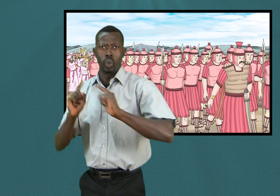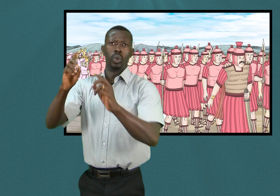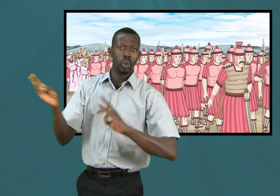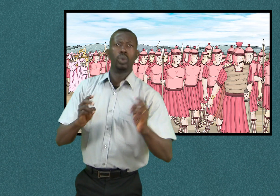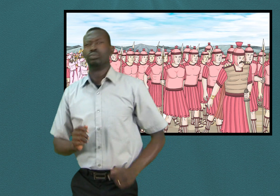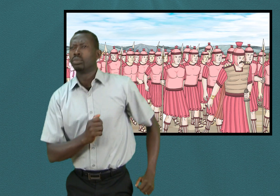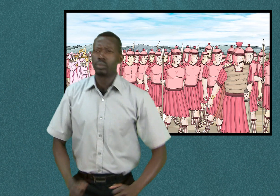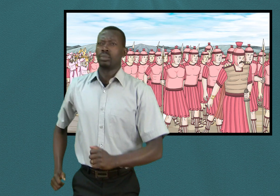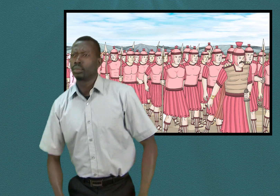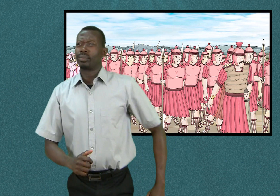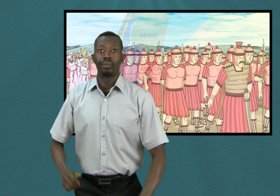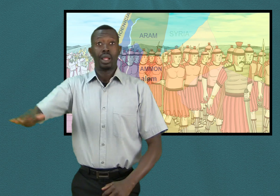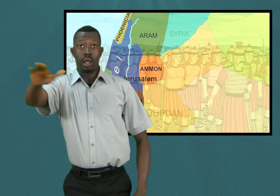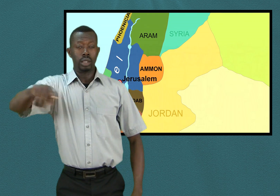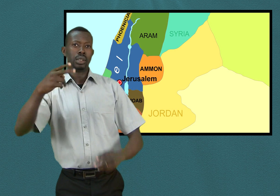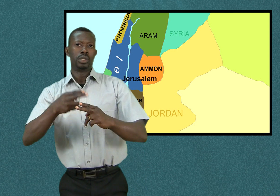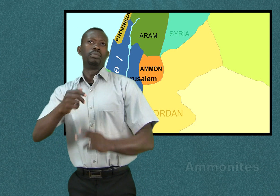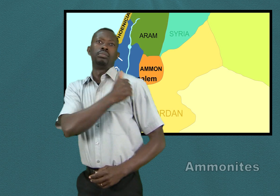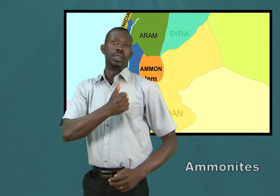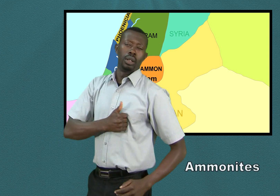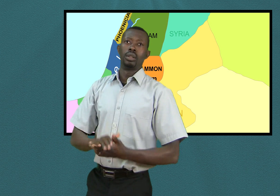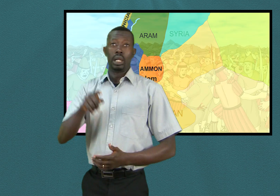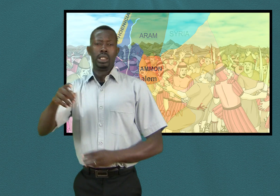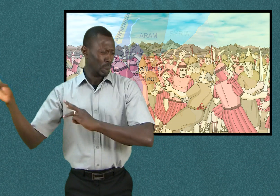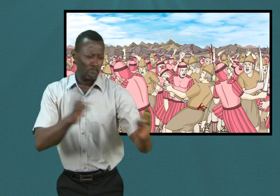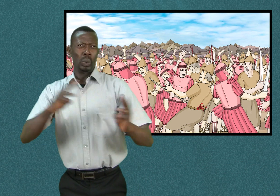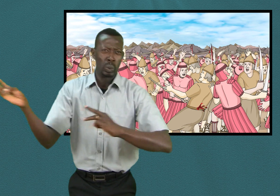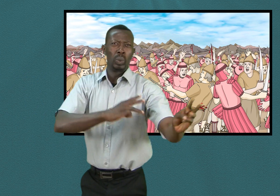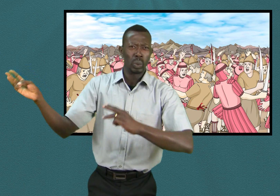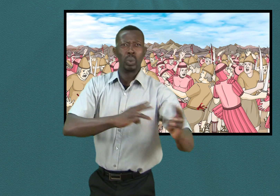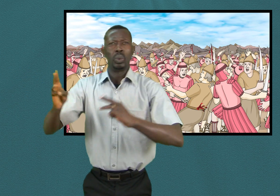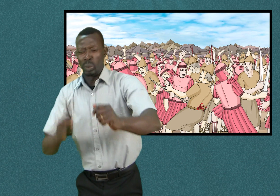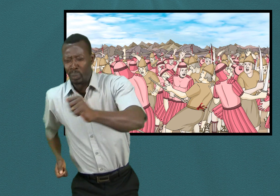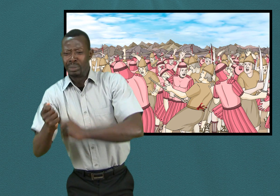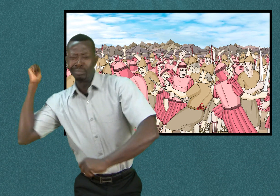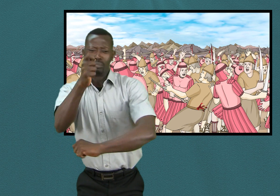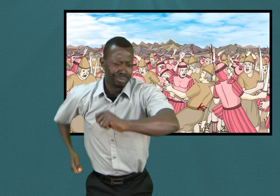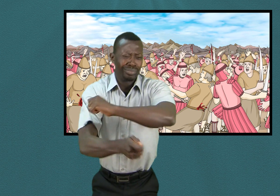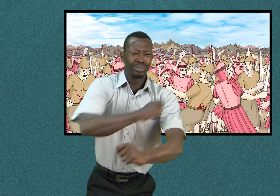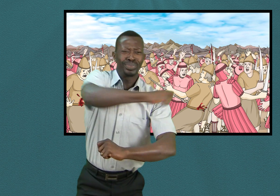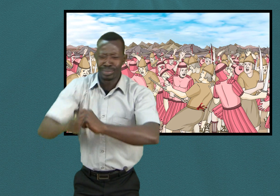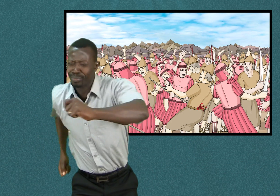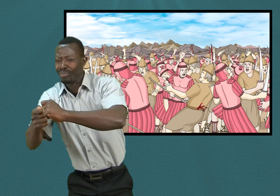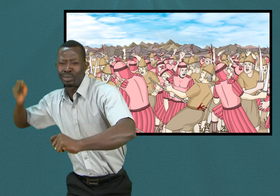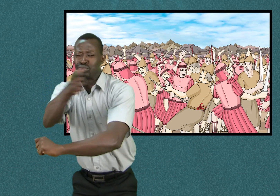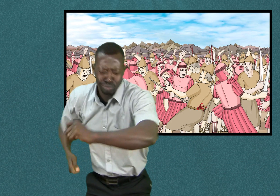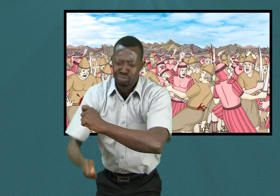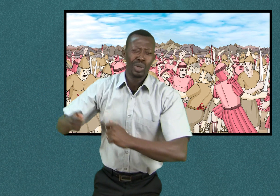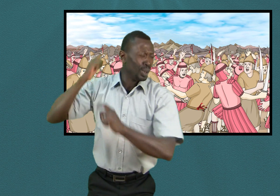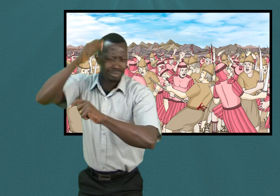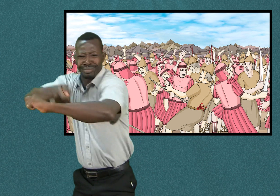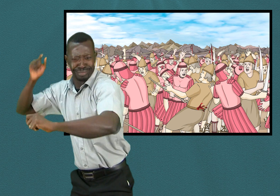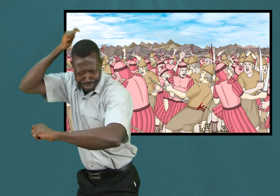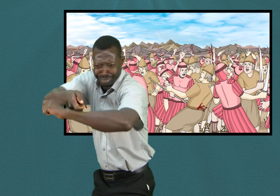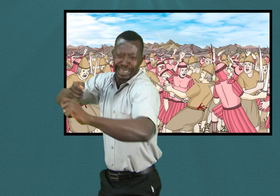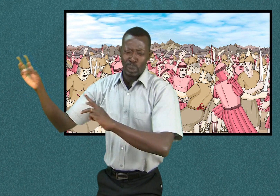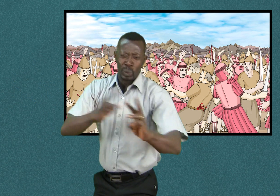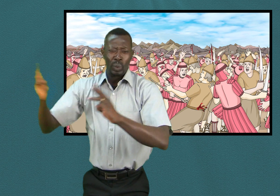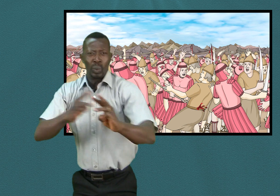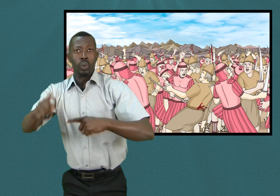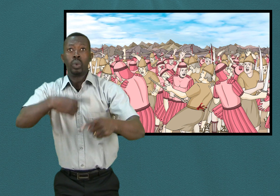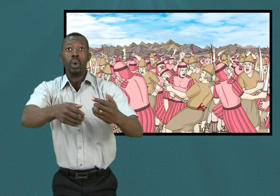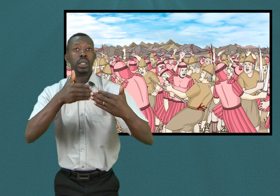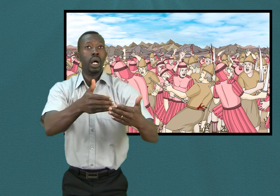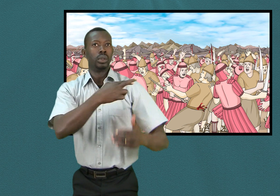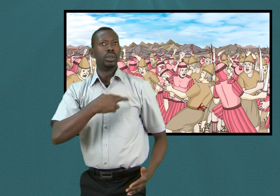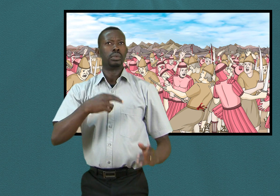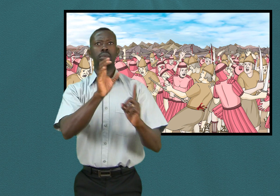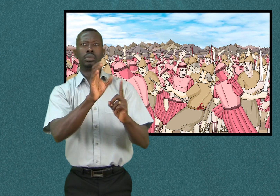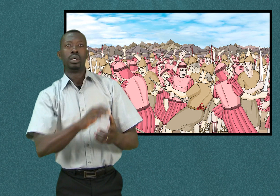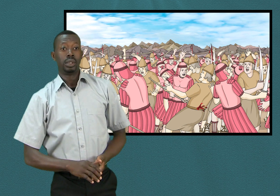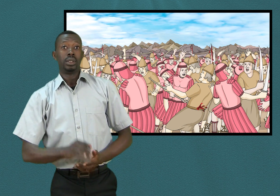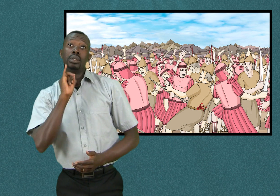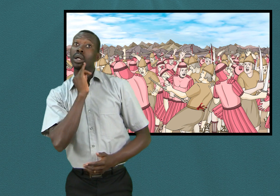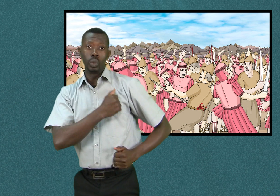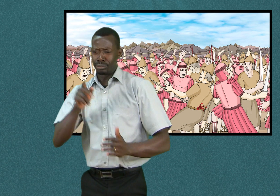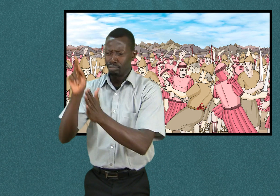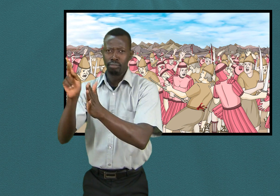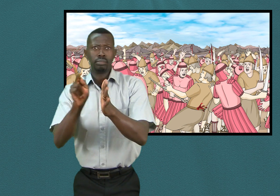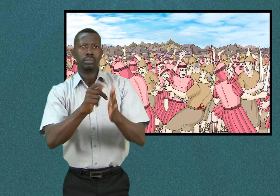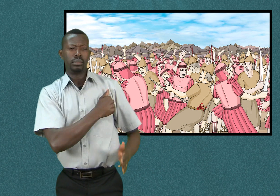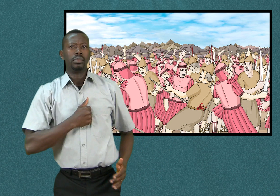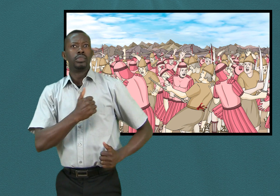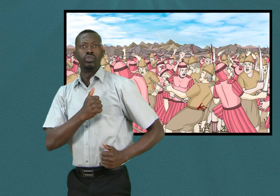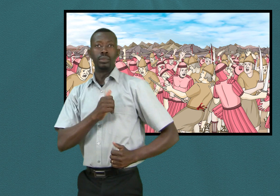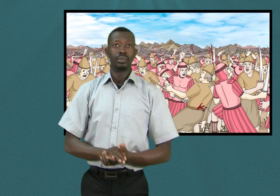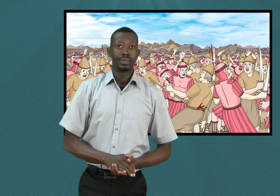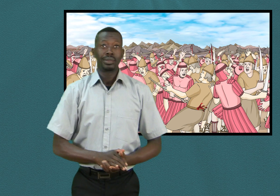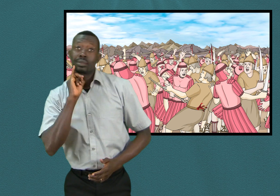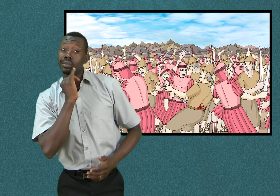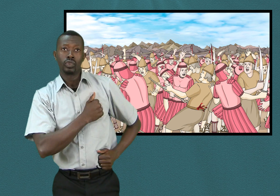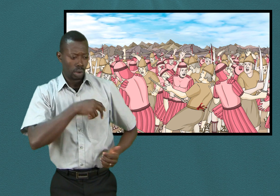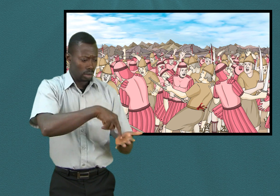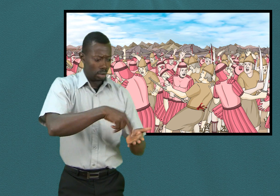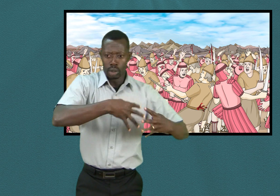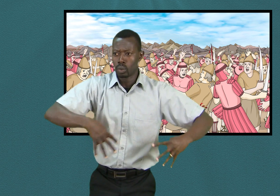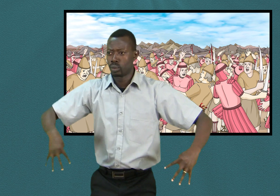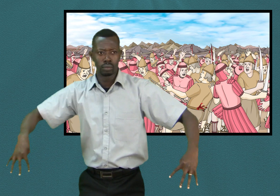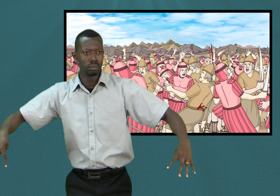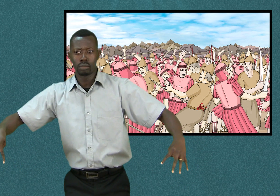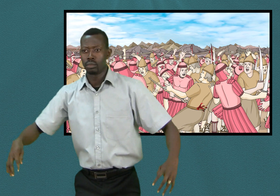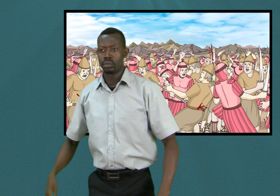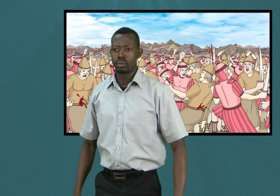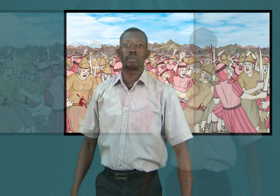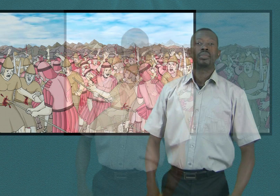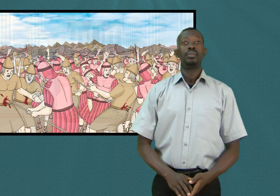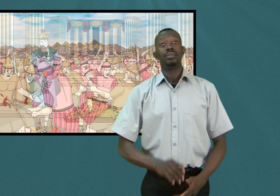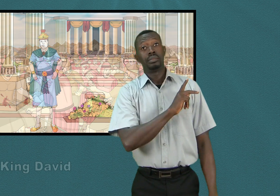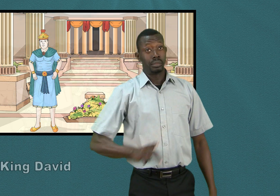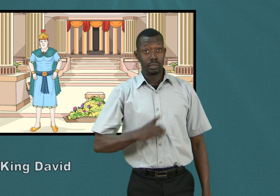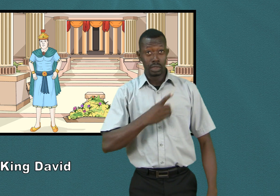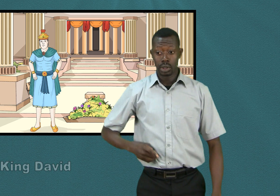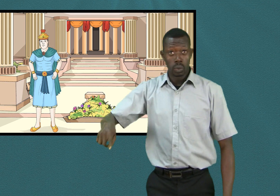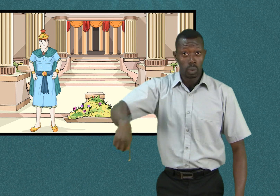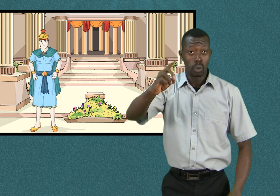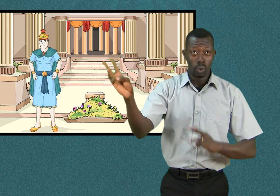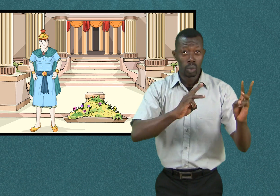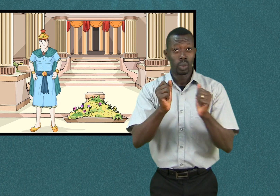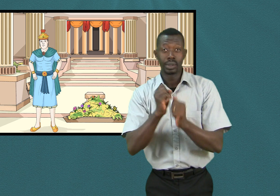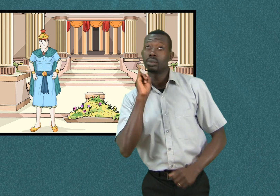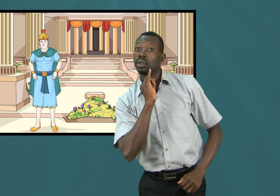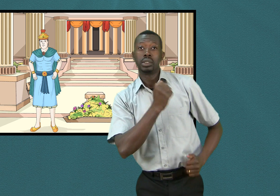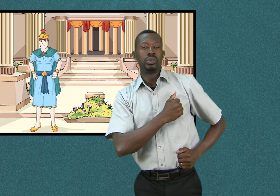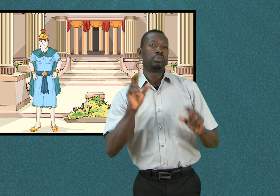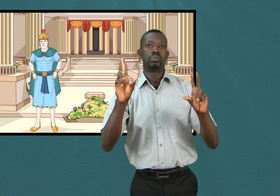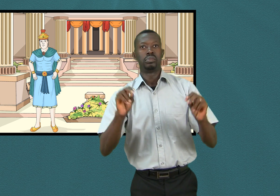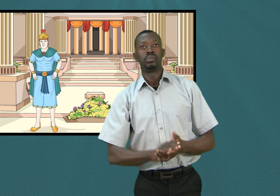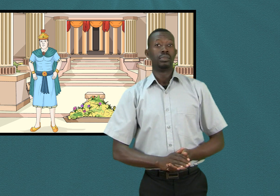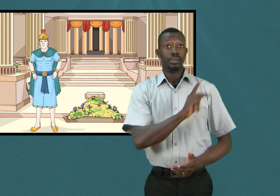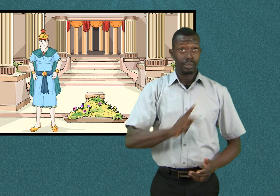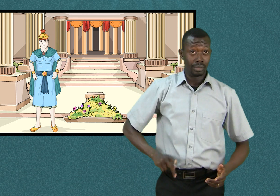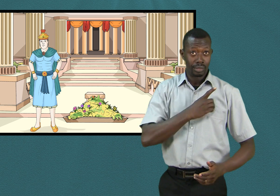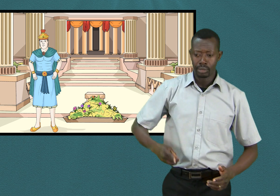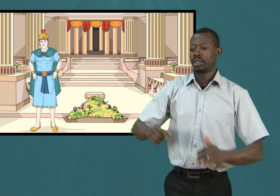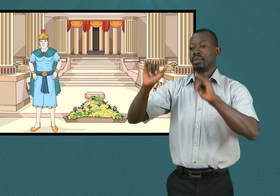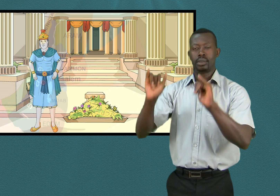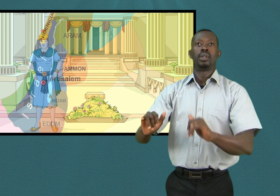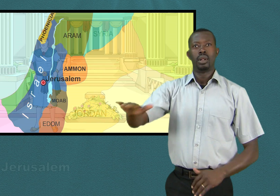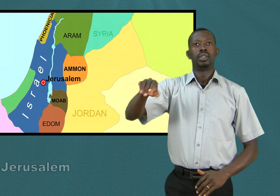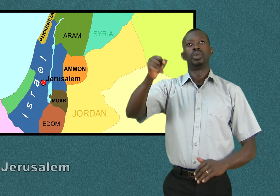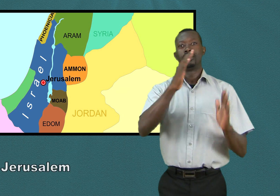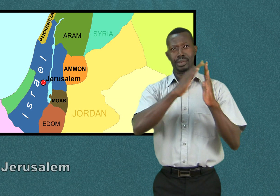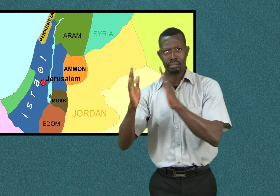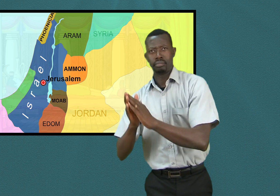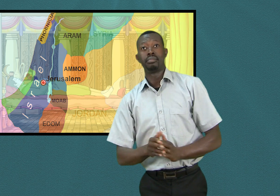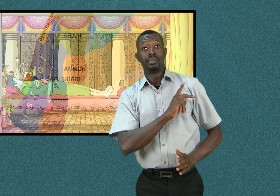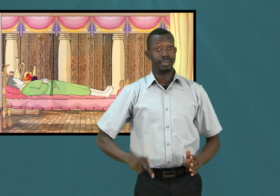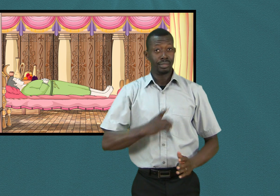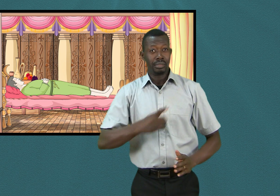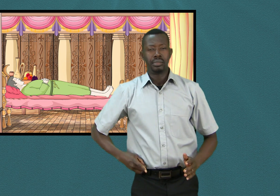They destroyed the Ammonites and besieged Rabbah, but David remained in Jerusalem.